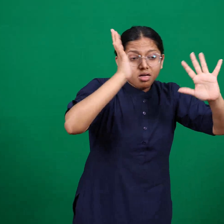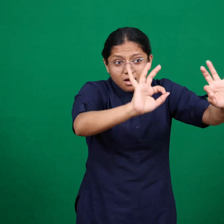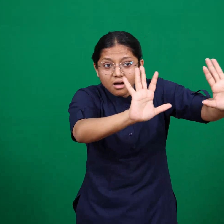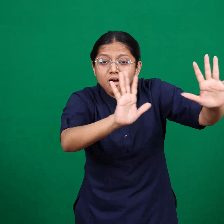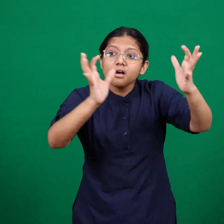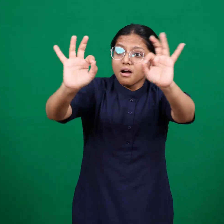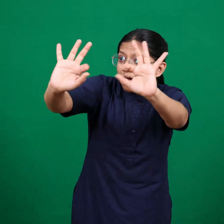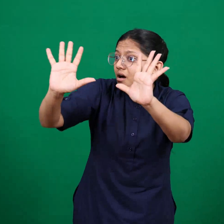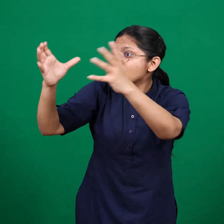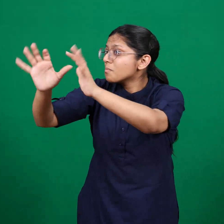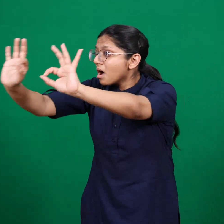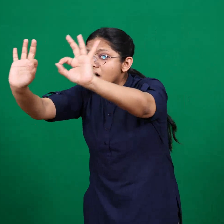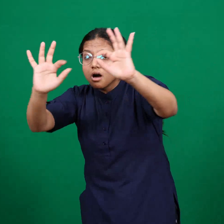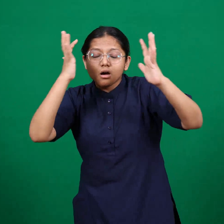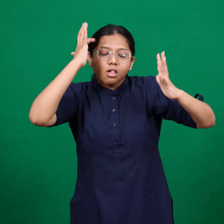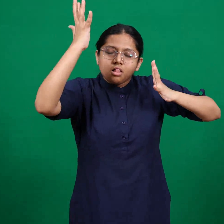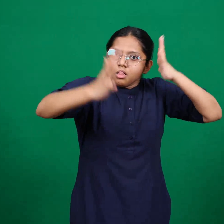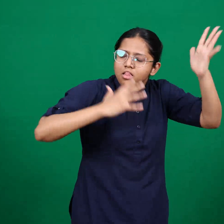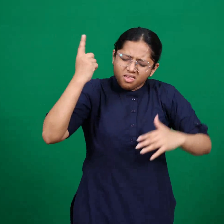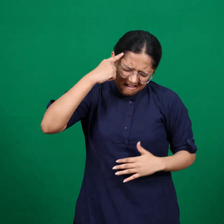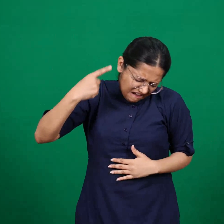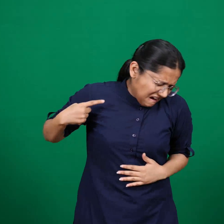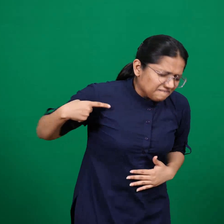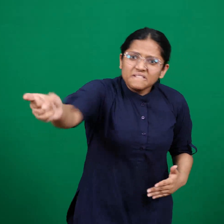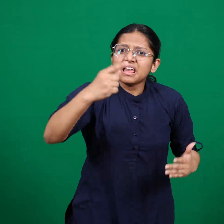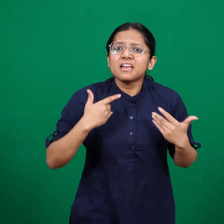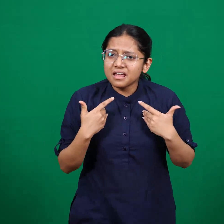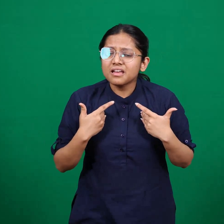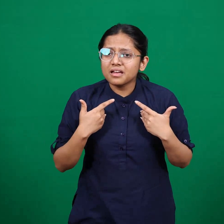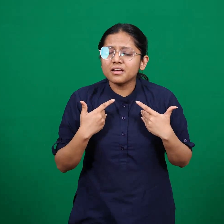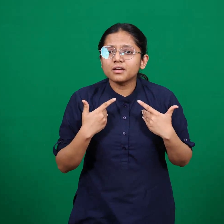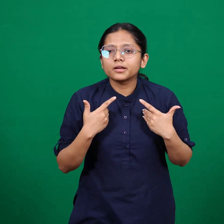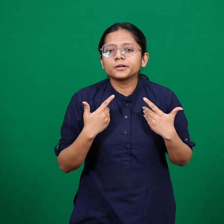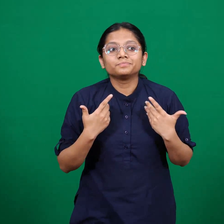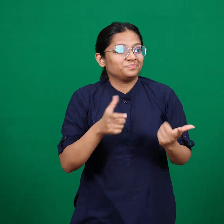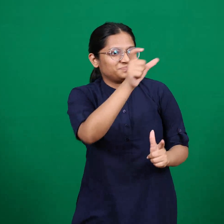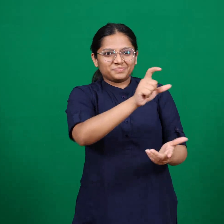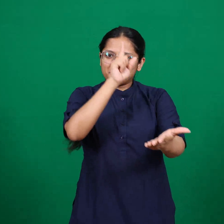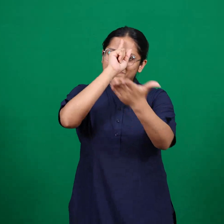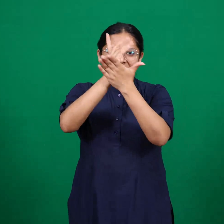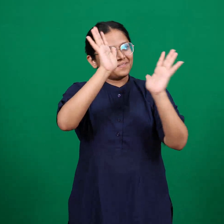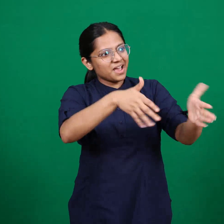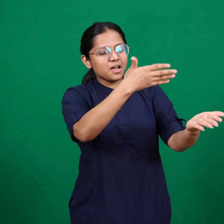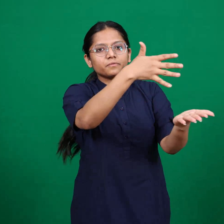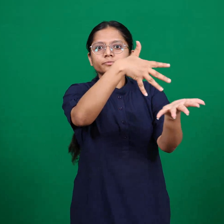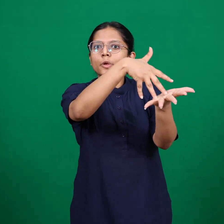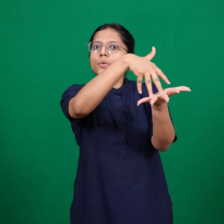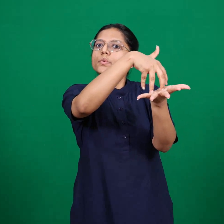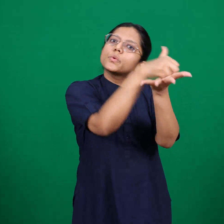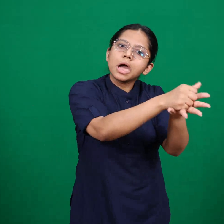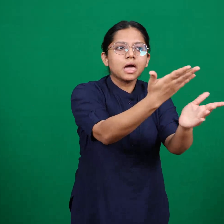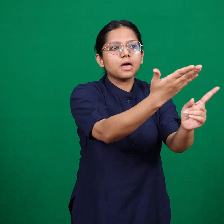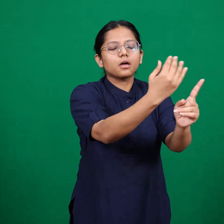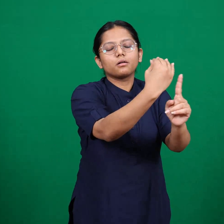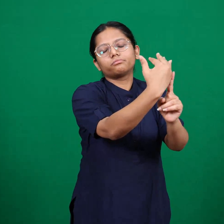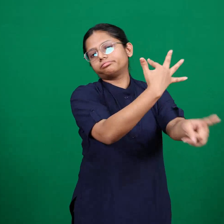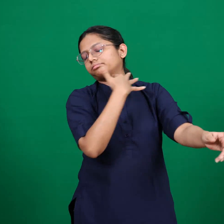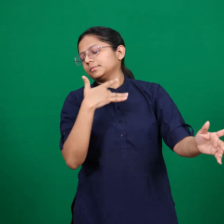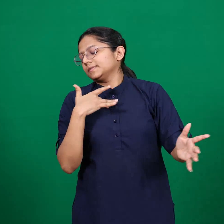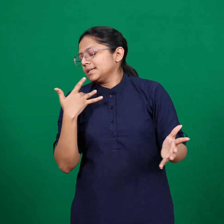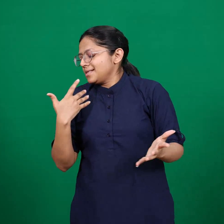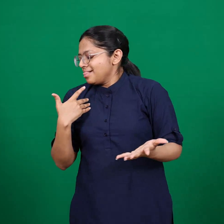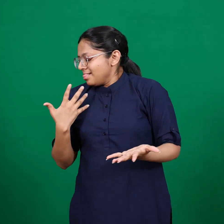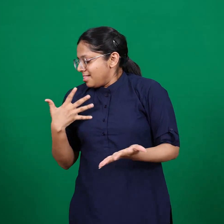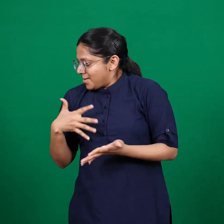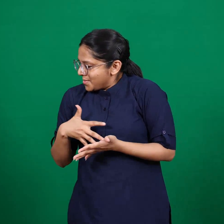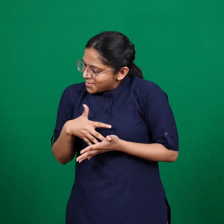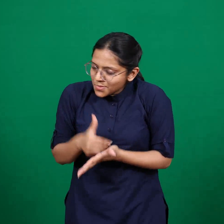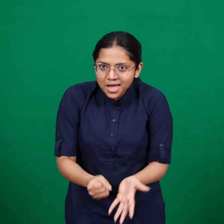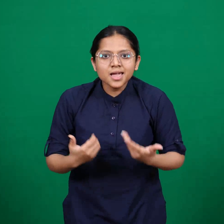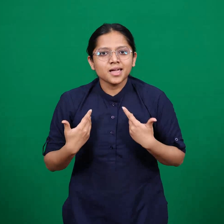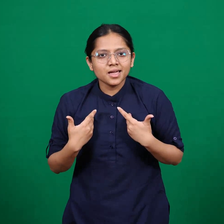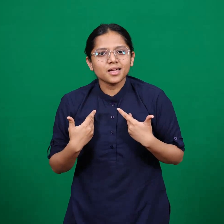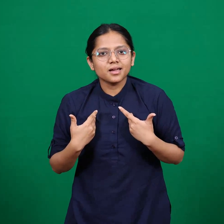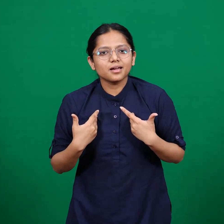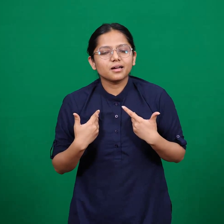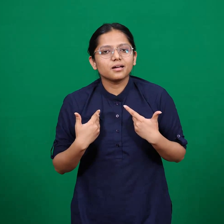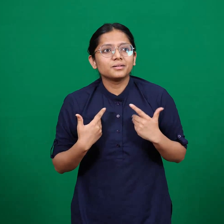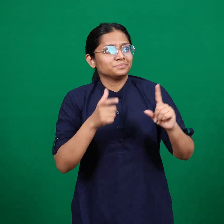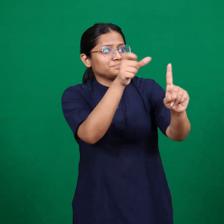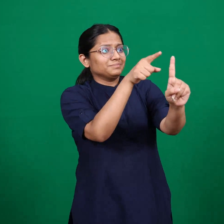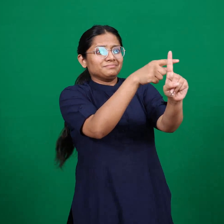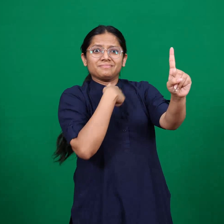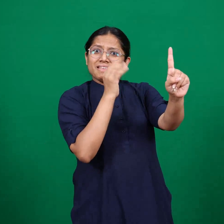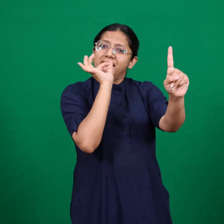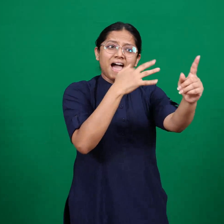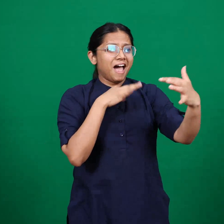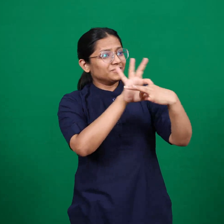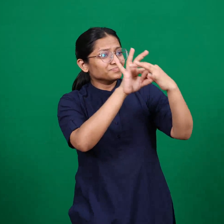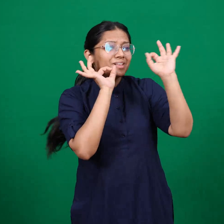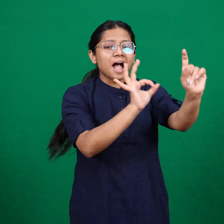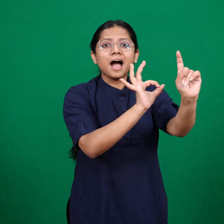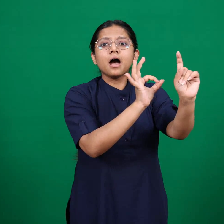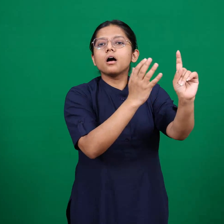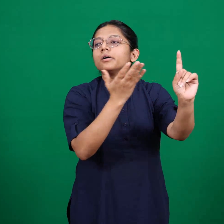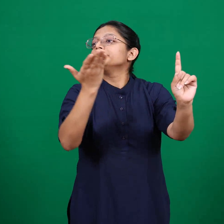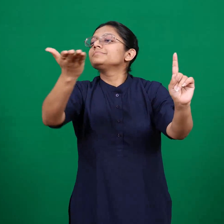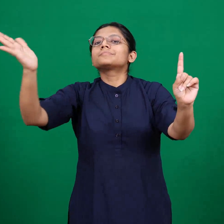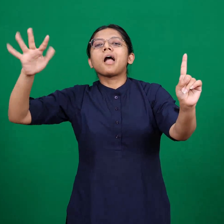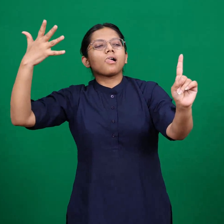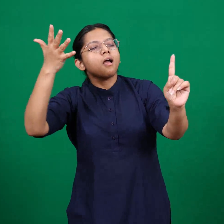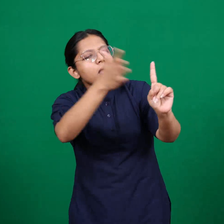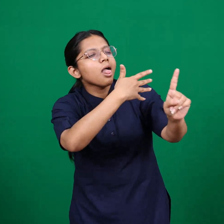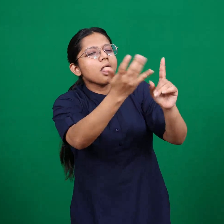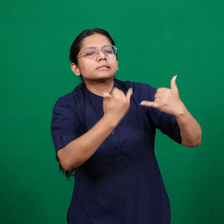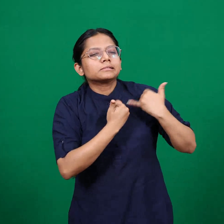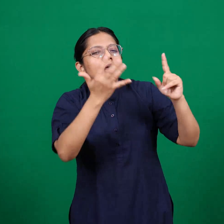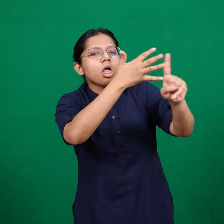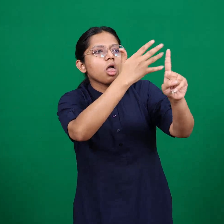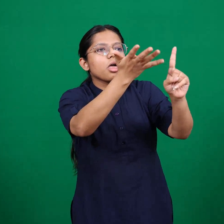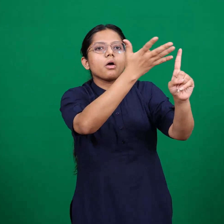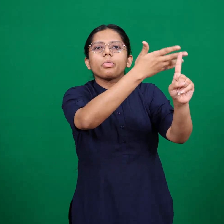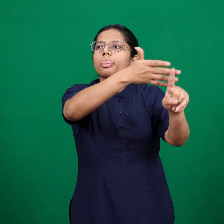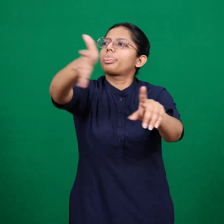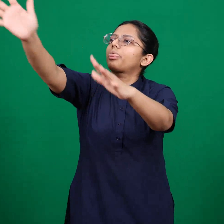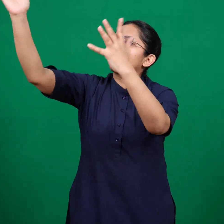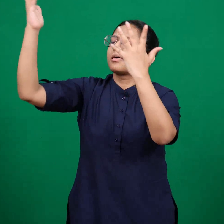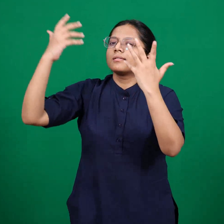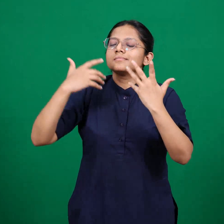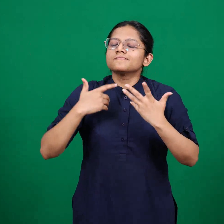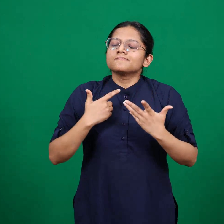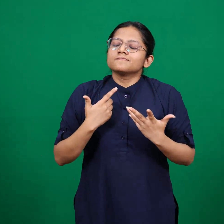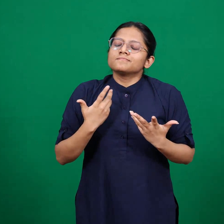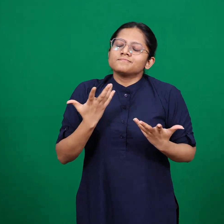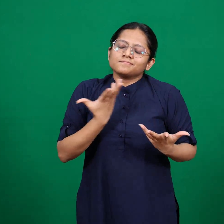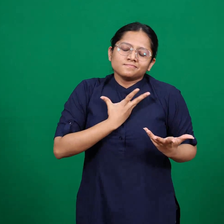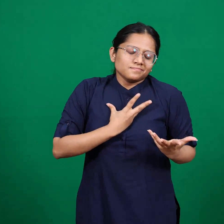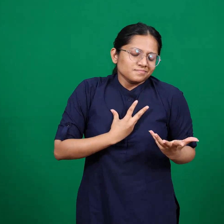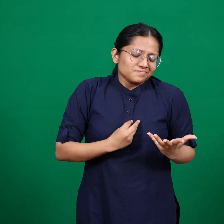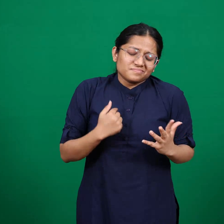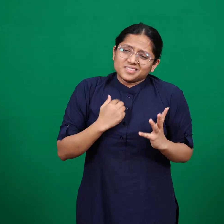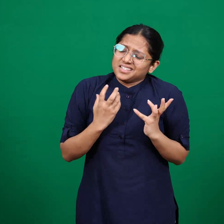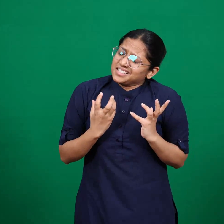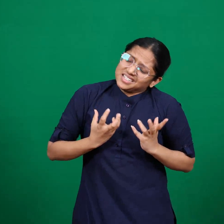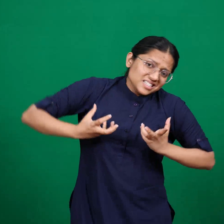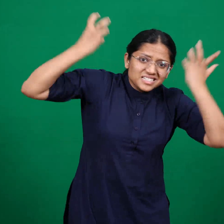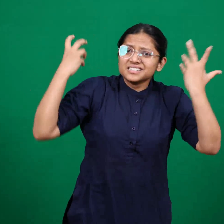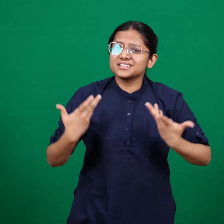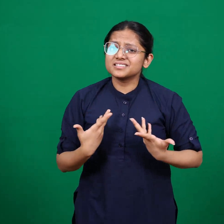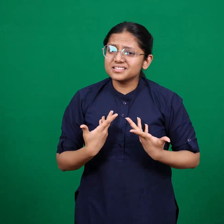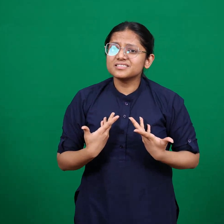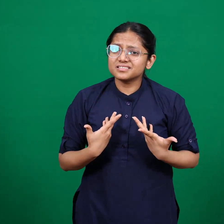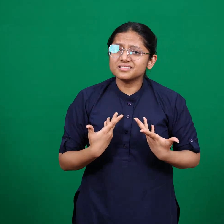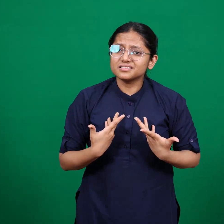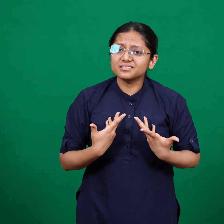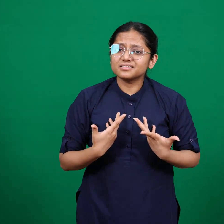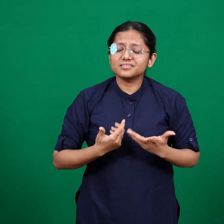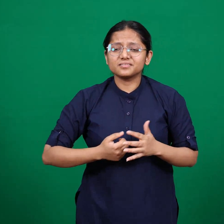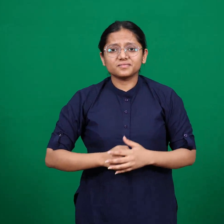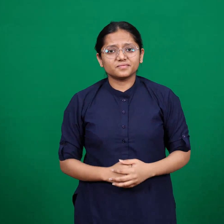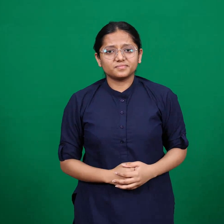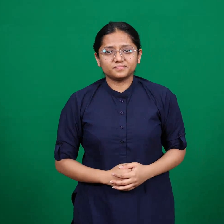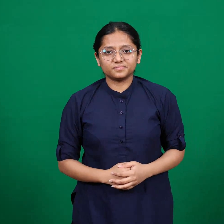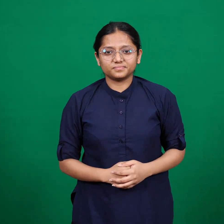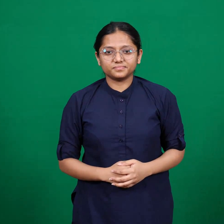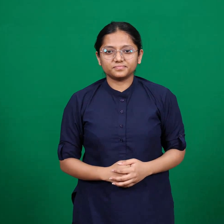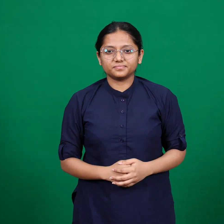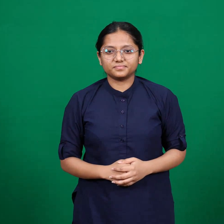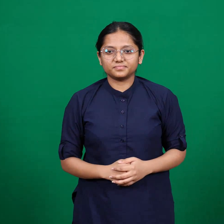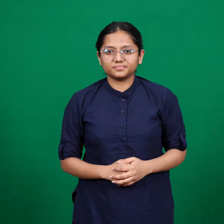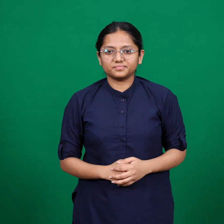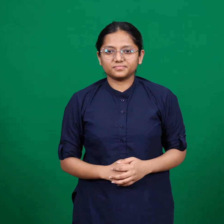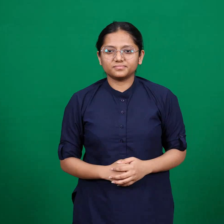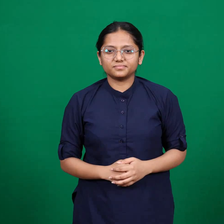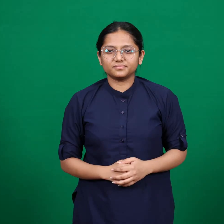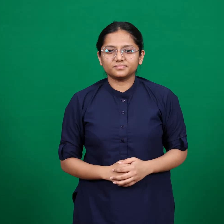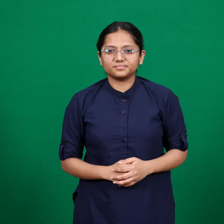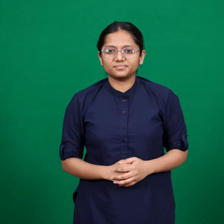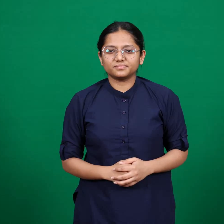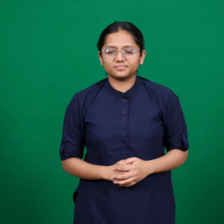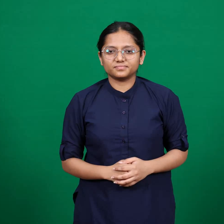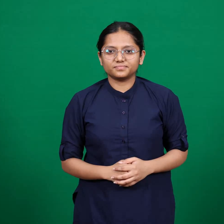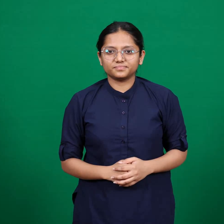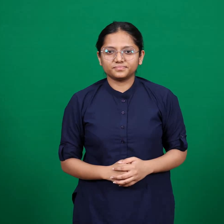Who is weak, and I am not weak? Who is led into sin, and I do not burn with grief?